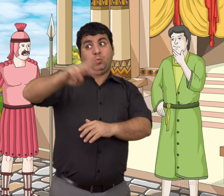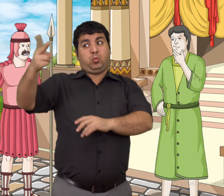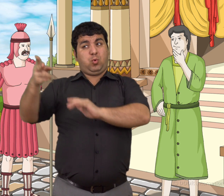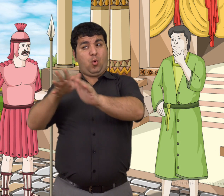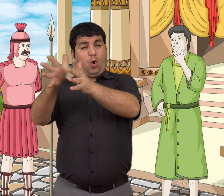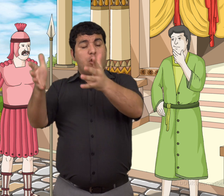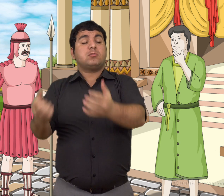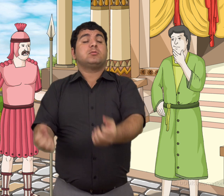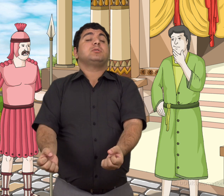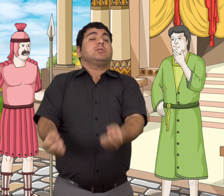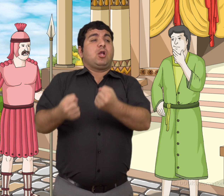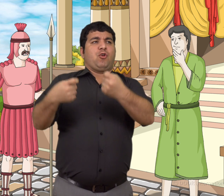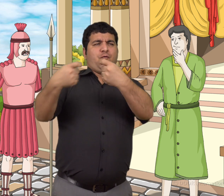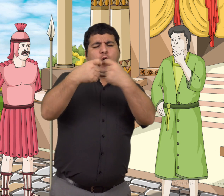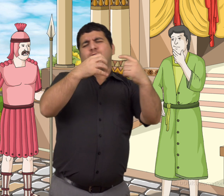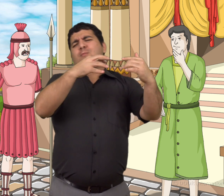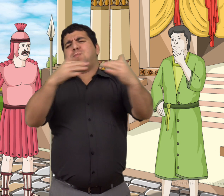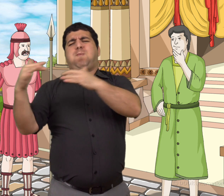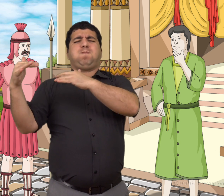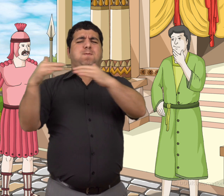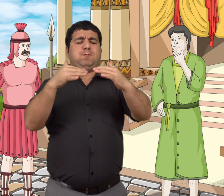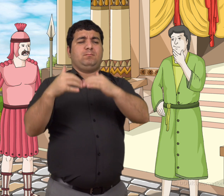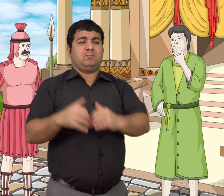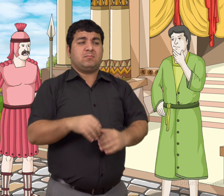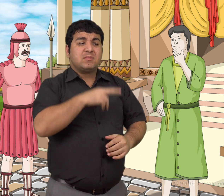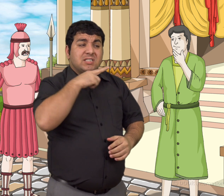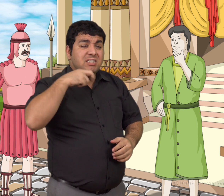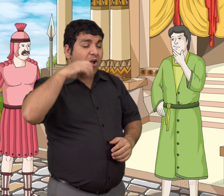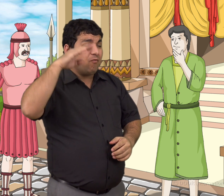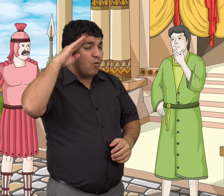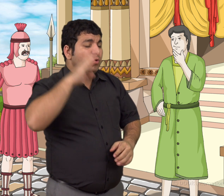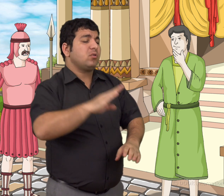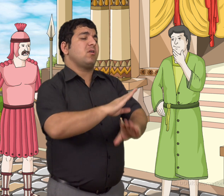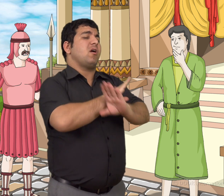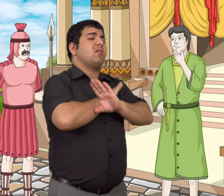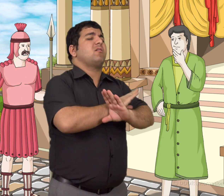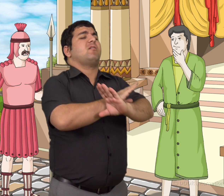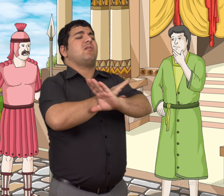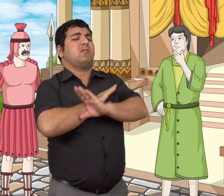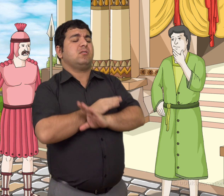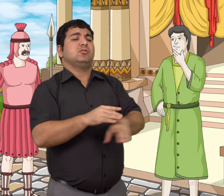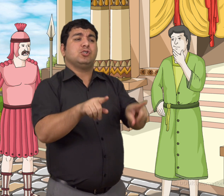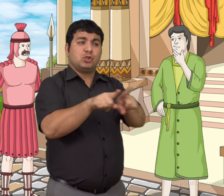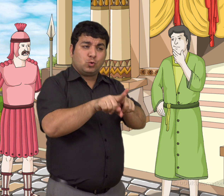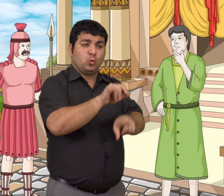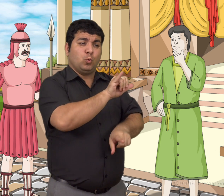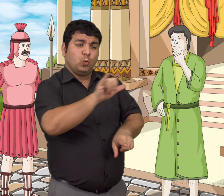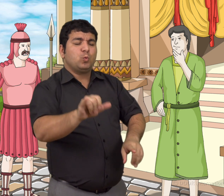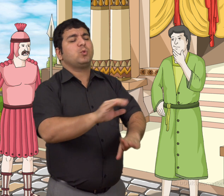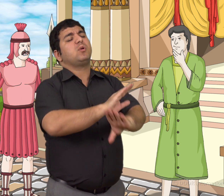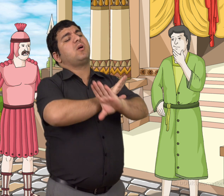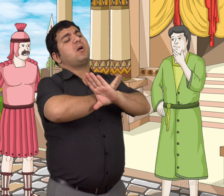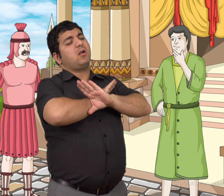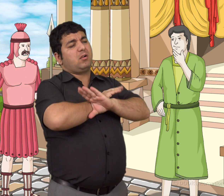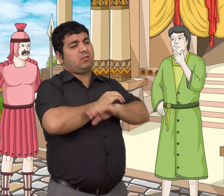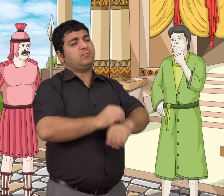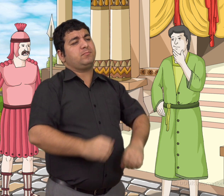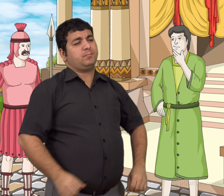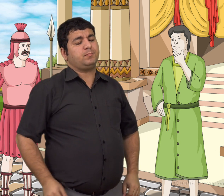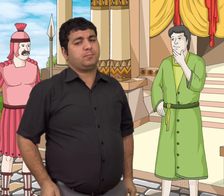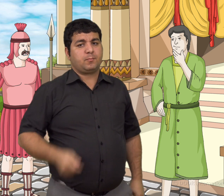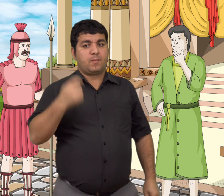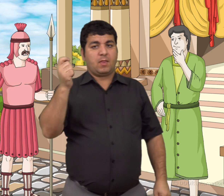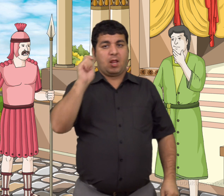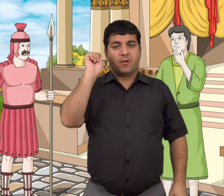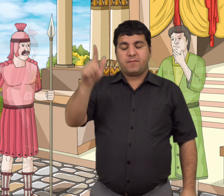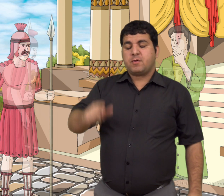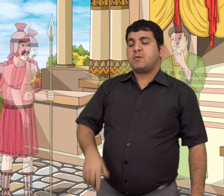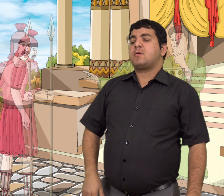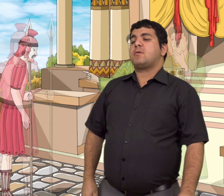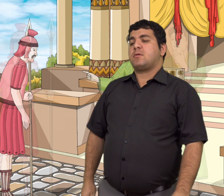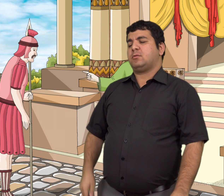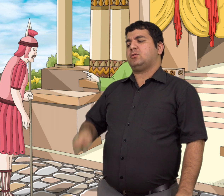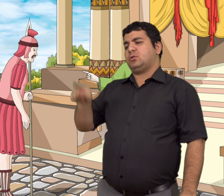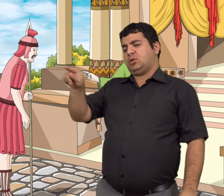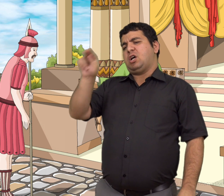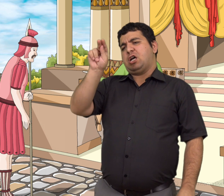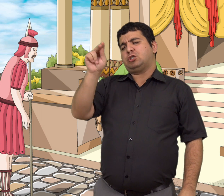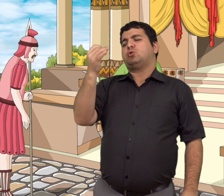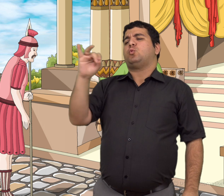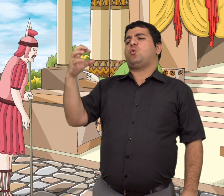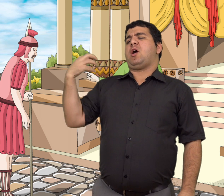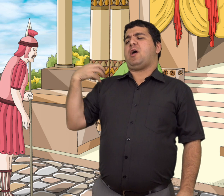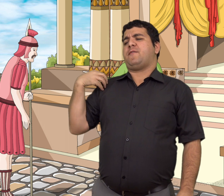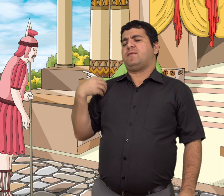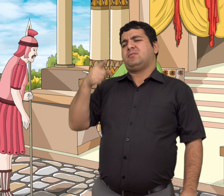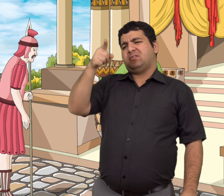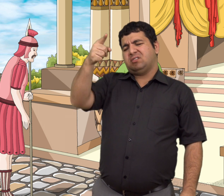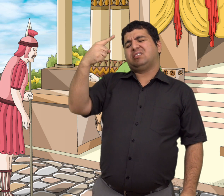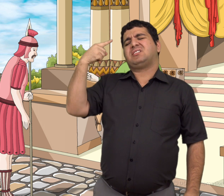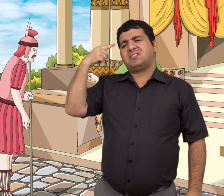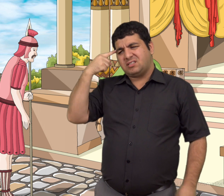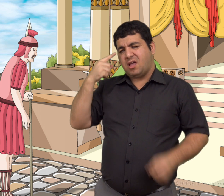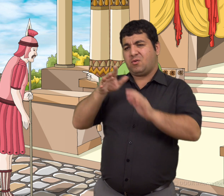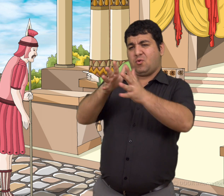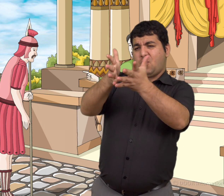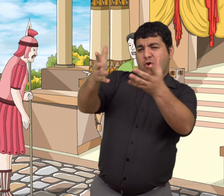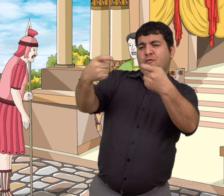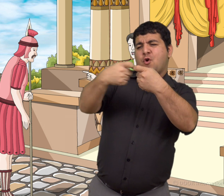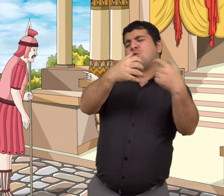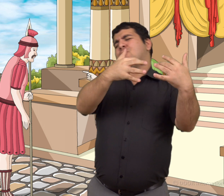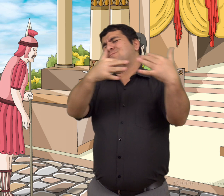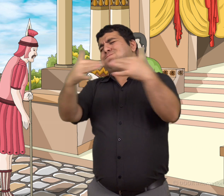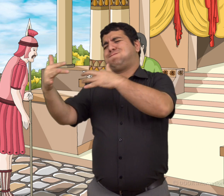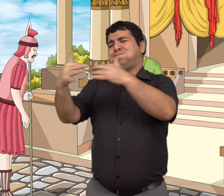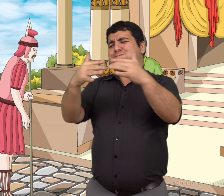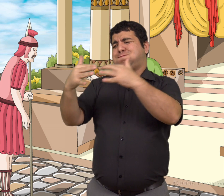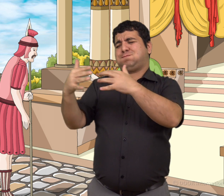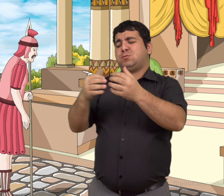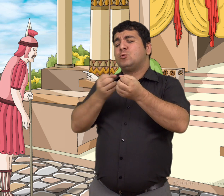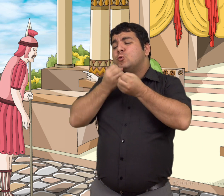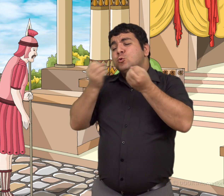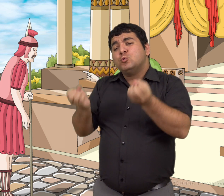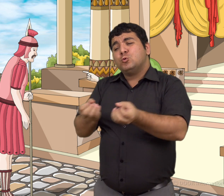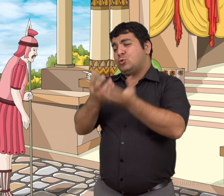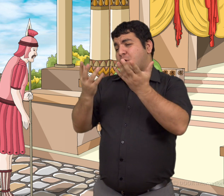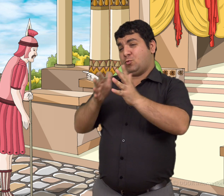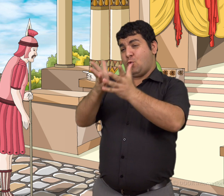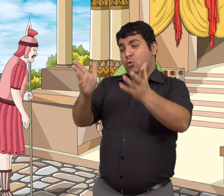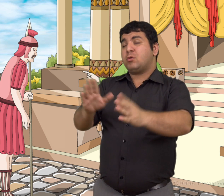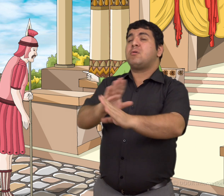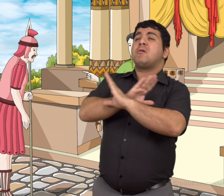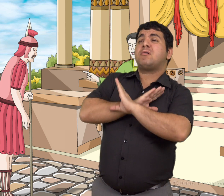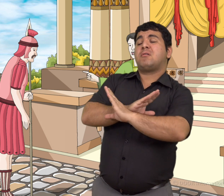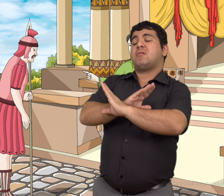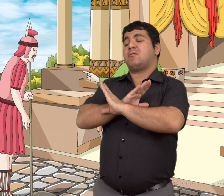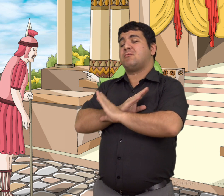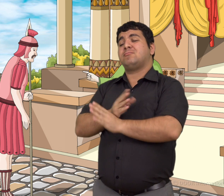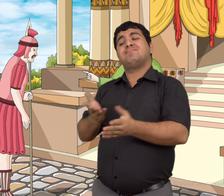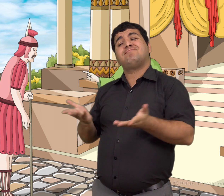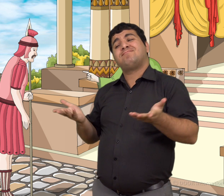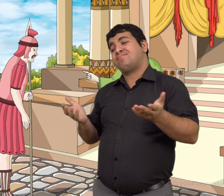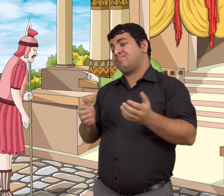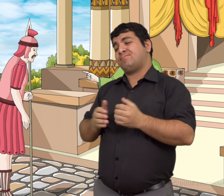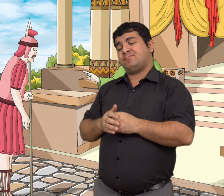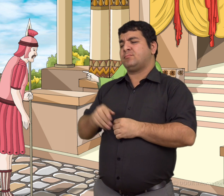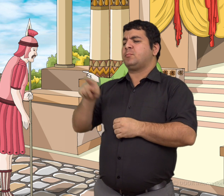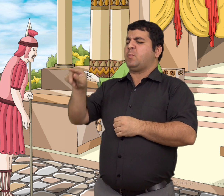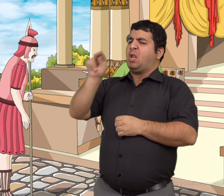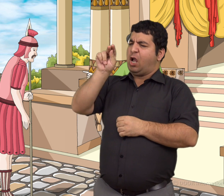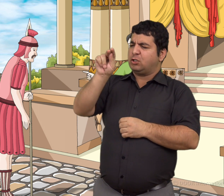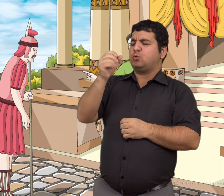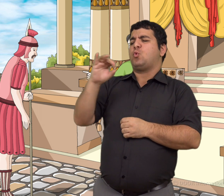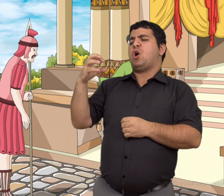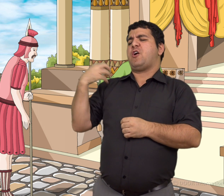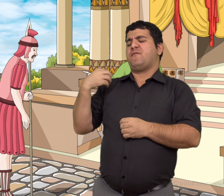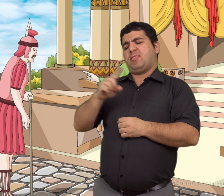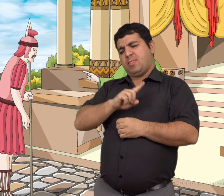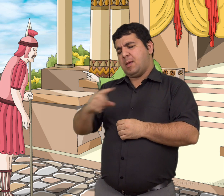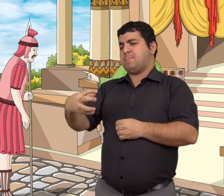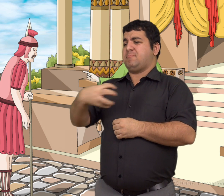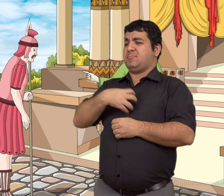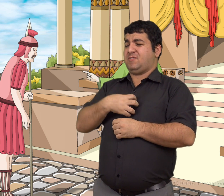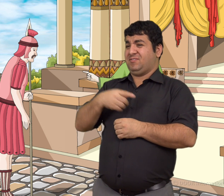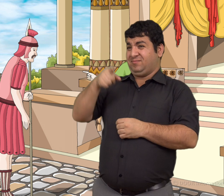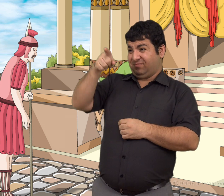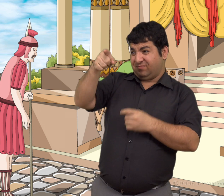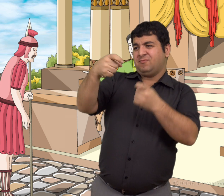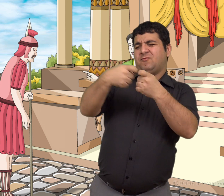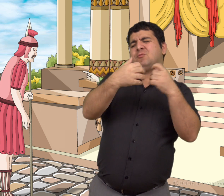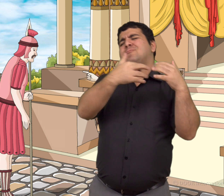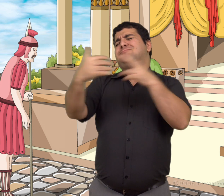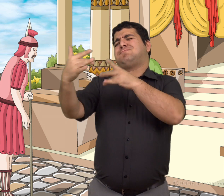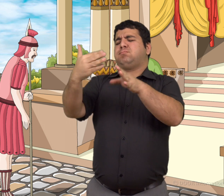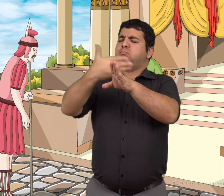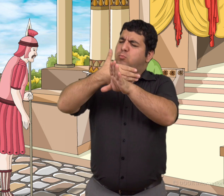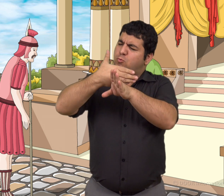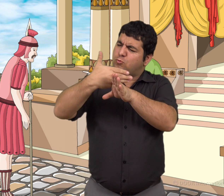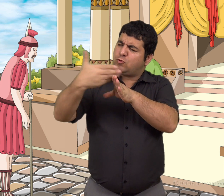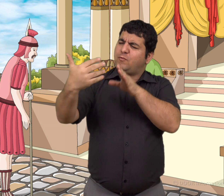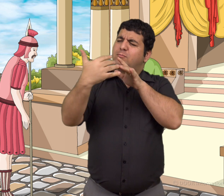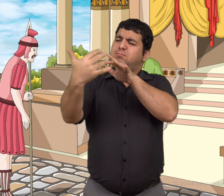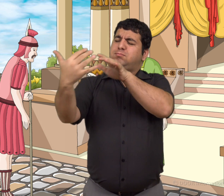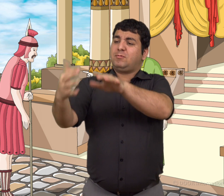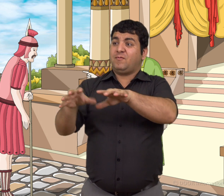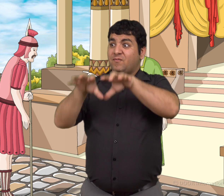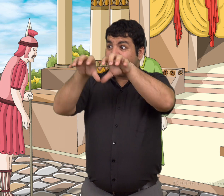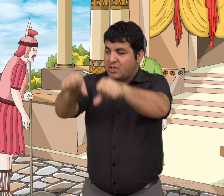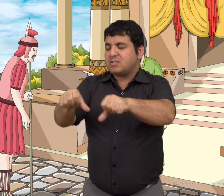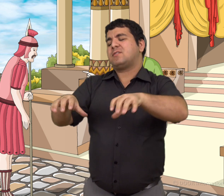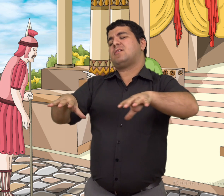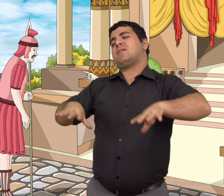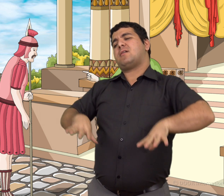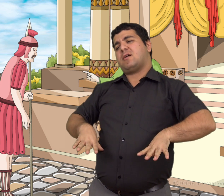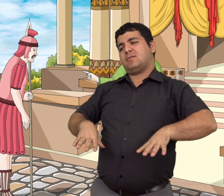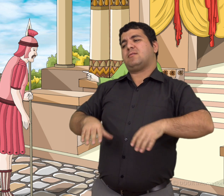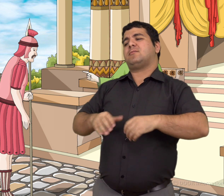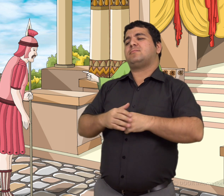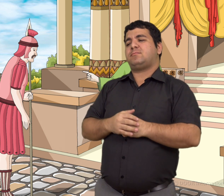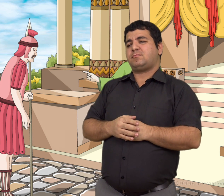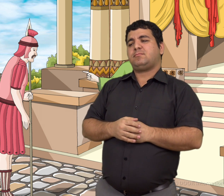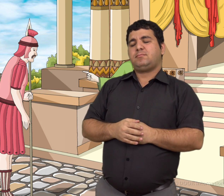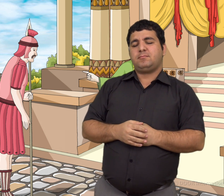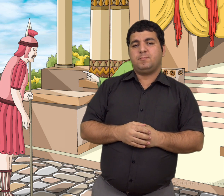Then the archers shot at your servants from the wall, and some of the king’s servants were killed. And your servant Uriah the Hittite is dead as well.” Then David told the messenger, “Say this to Joab: ‘Do not let this matter upset you, for the sword devours one as well as another.